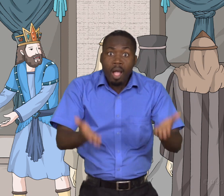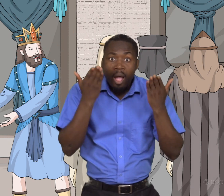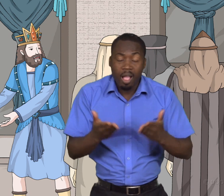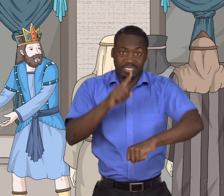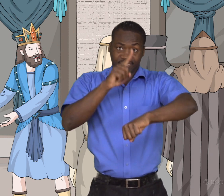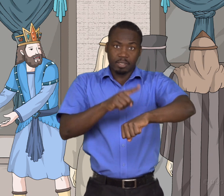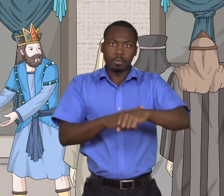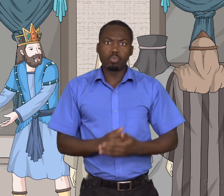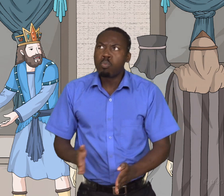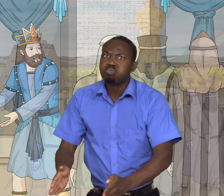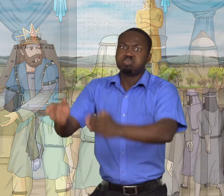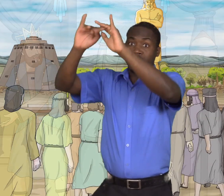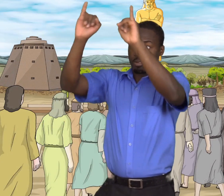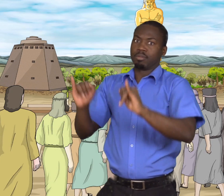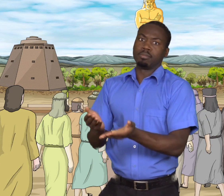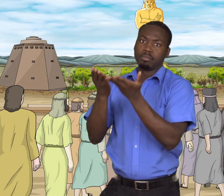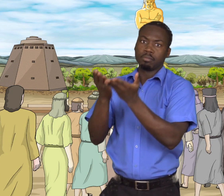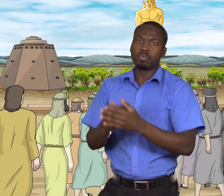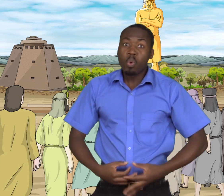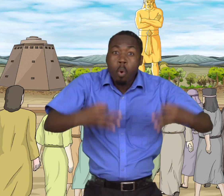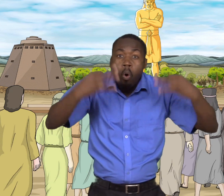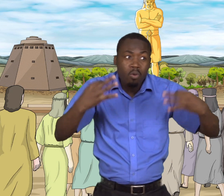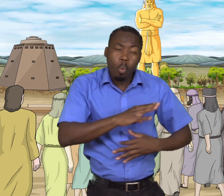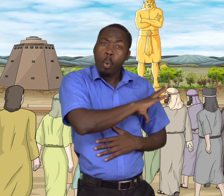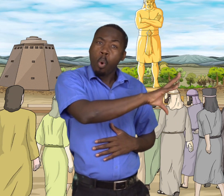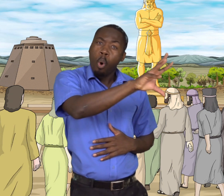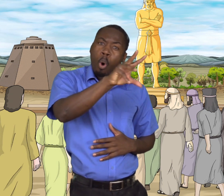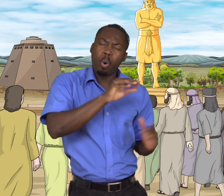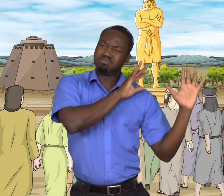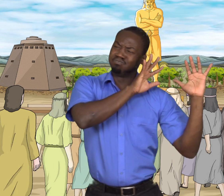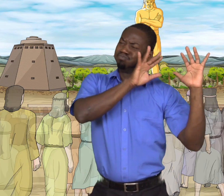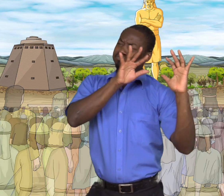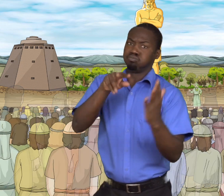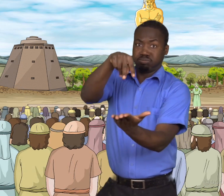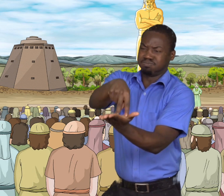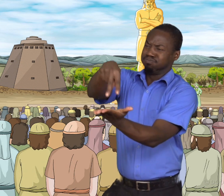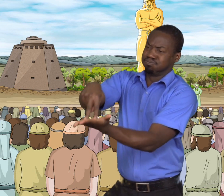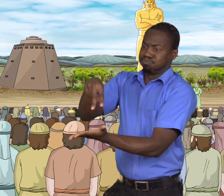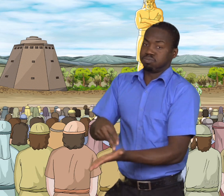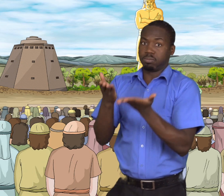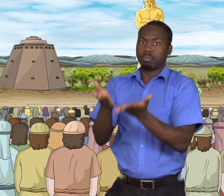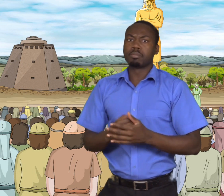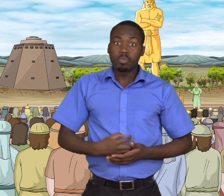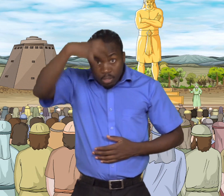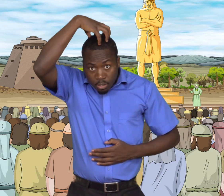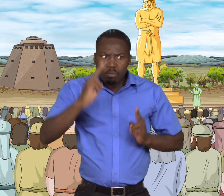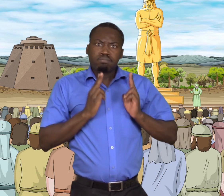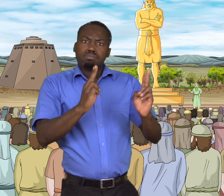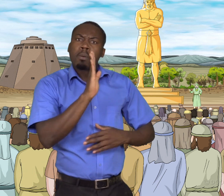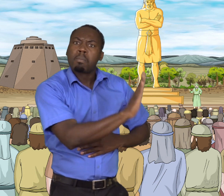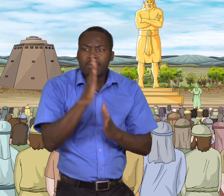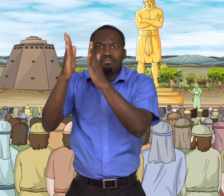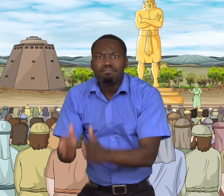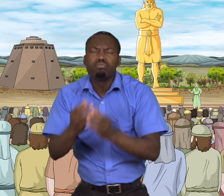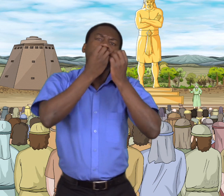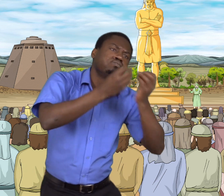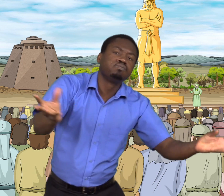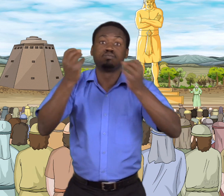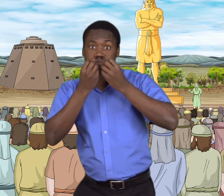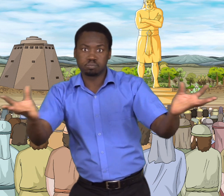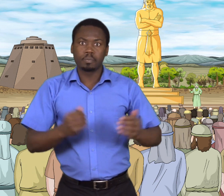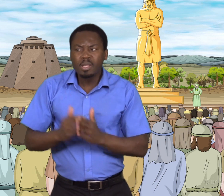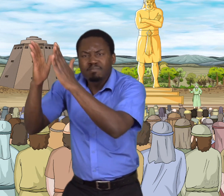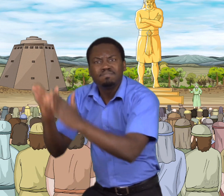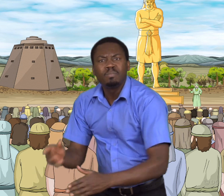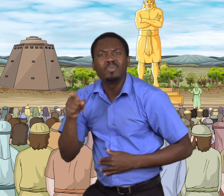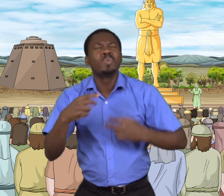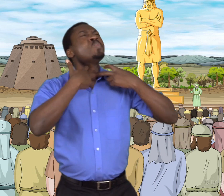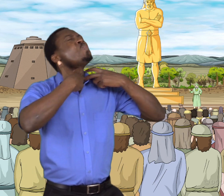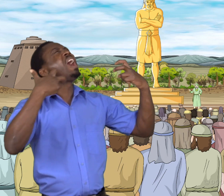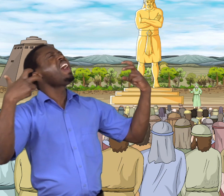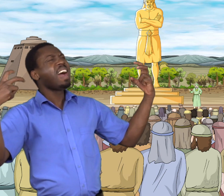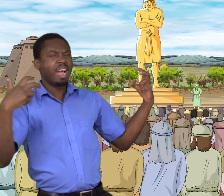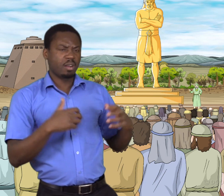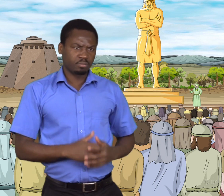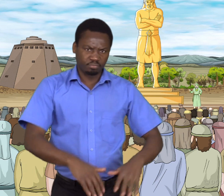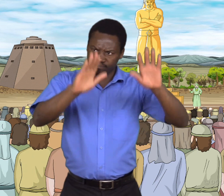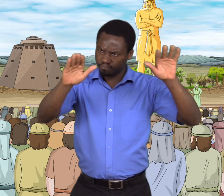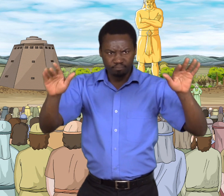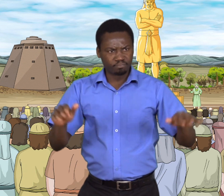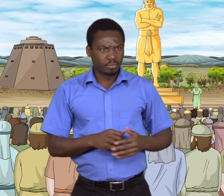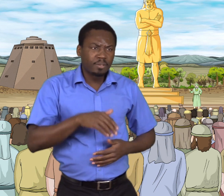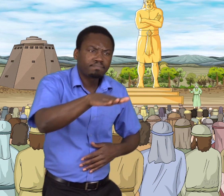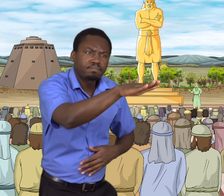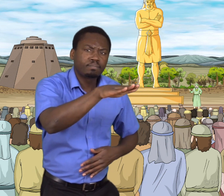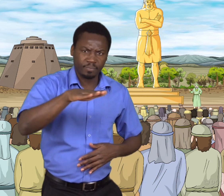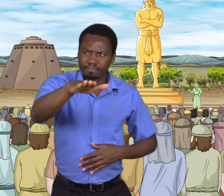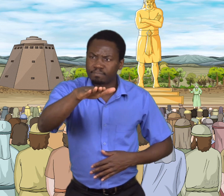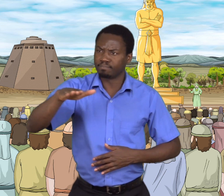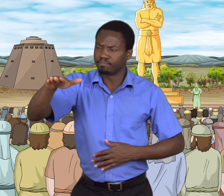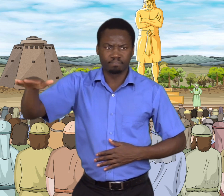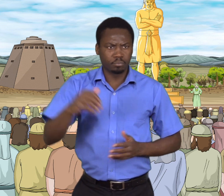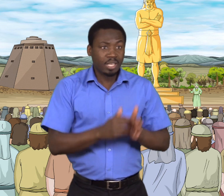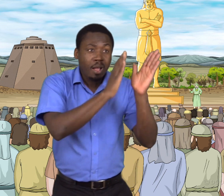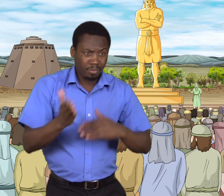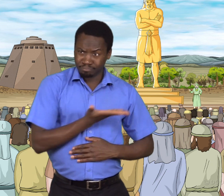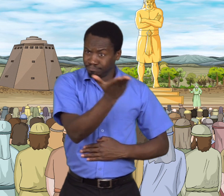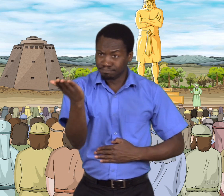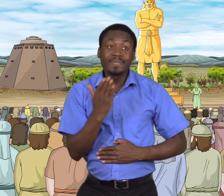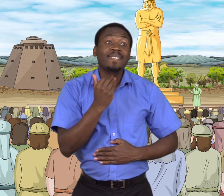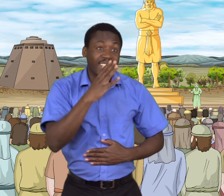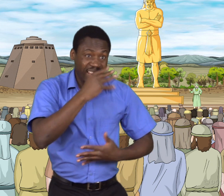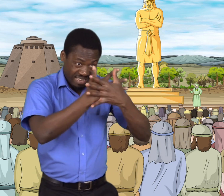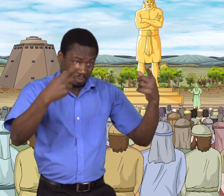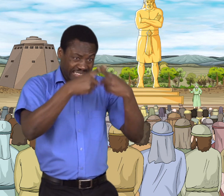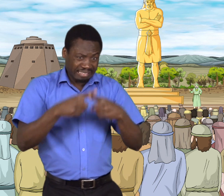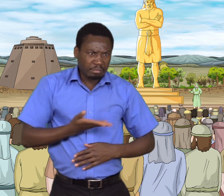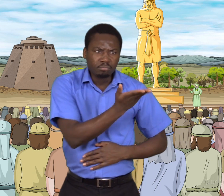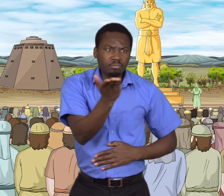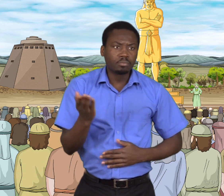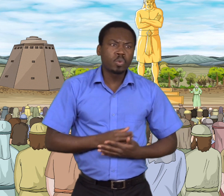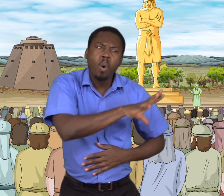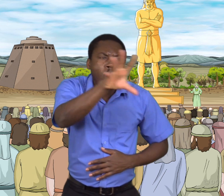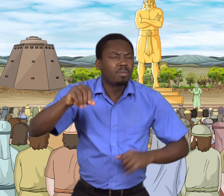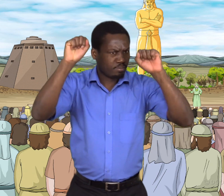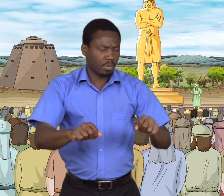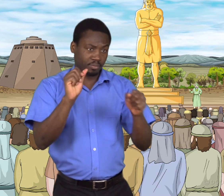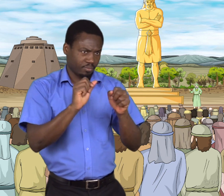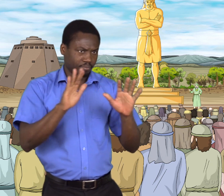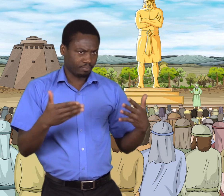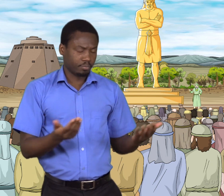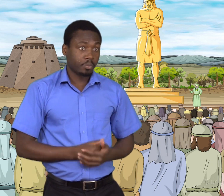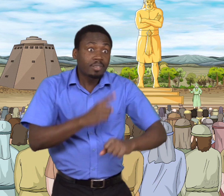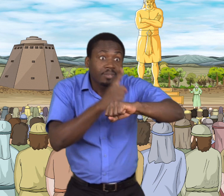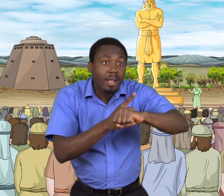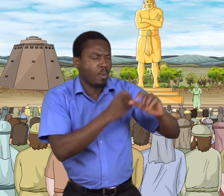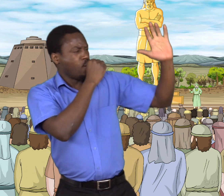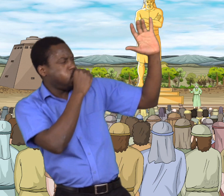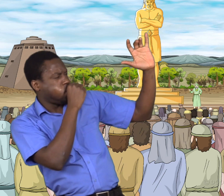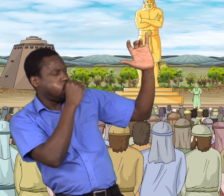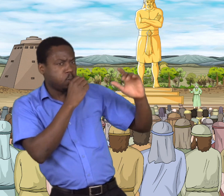So the satraps, prefects, governors, advisers, treasurers, judges, magistrates, and all the rulers of the provinces assembled for the dedication of the statue that King Nebuchadnezzar had set up, and they stood before it.